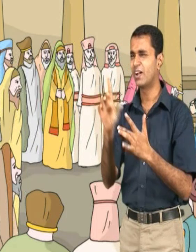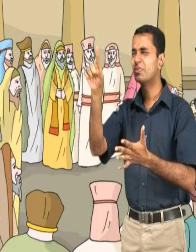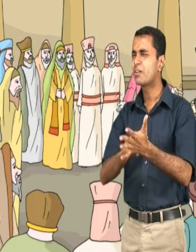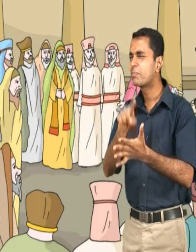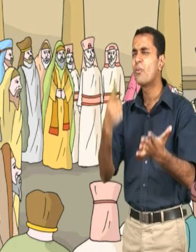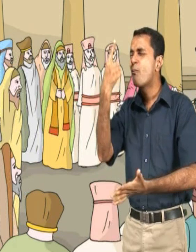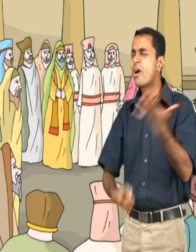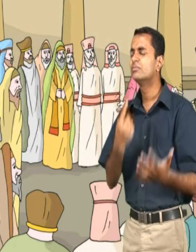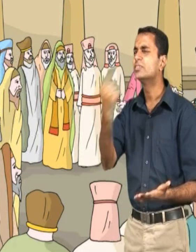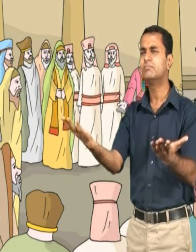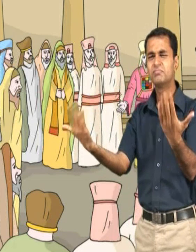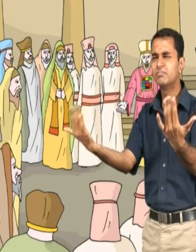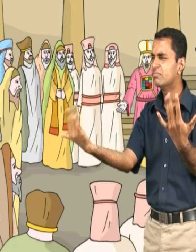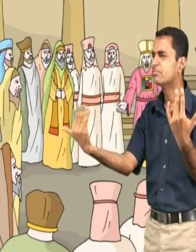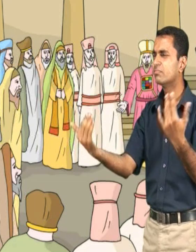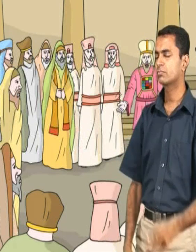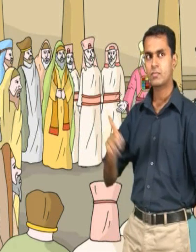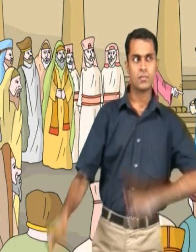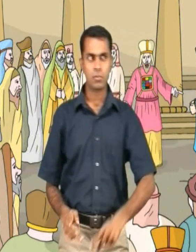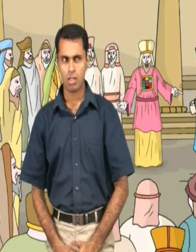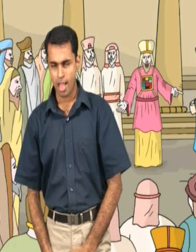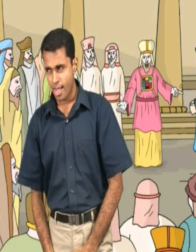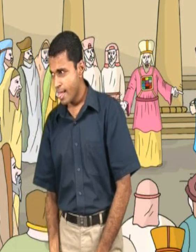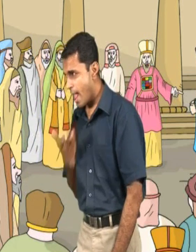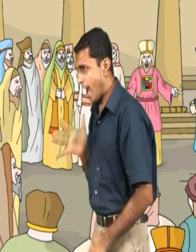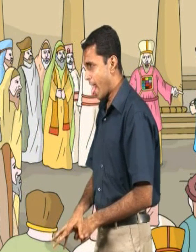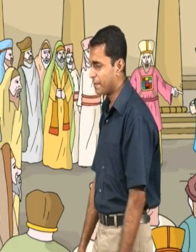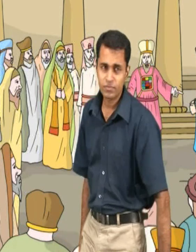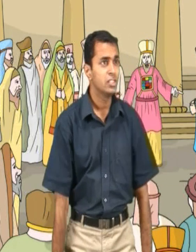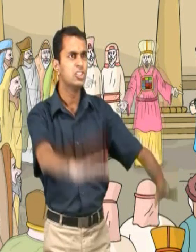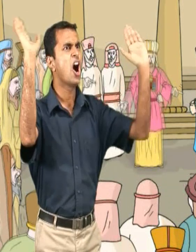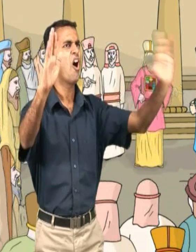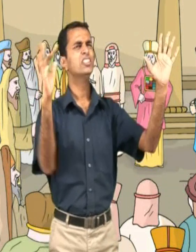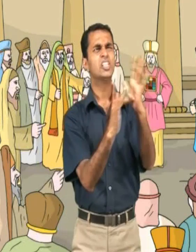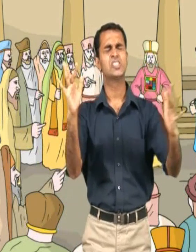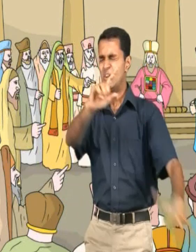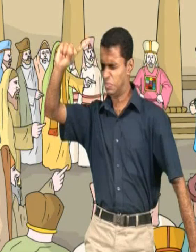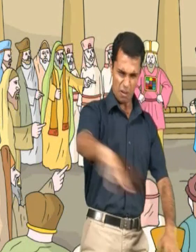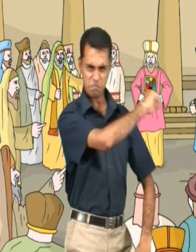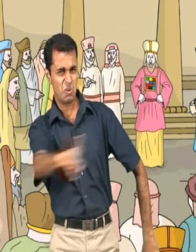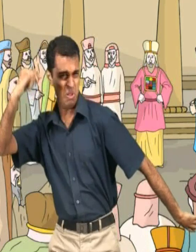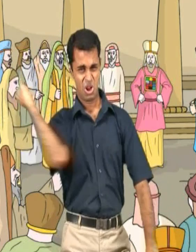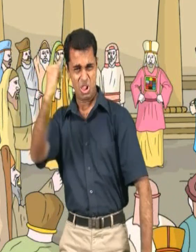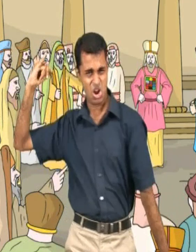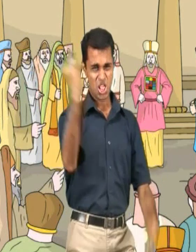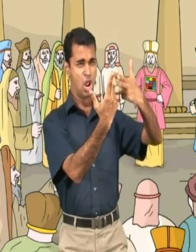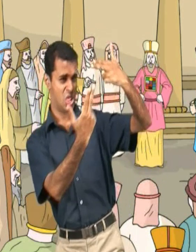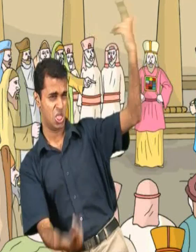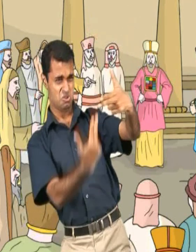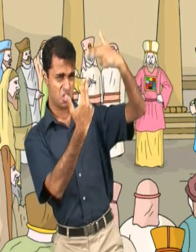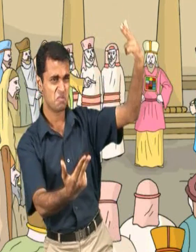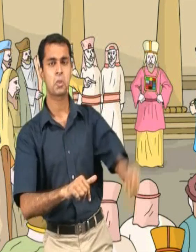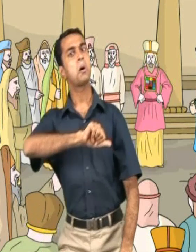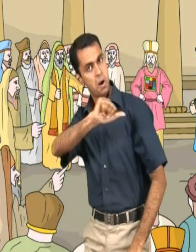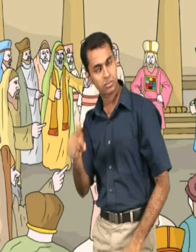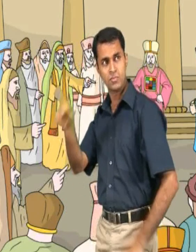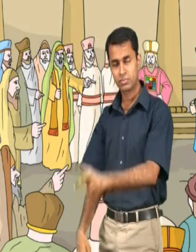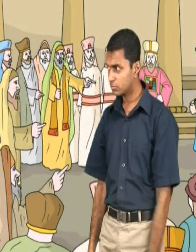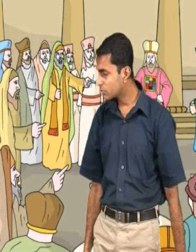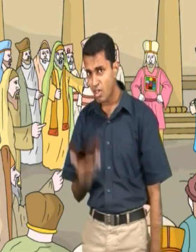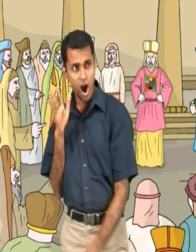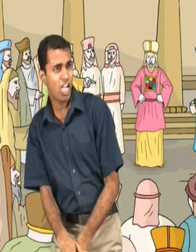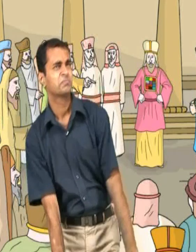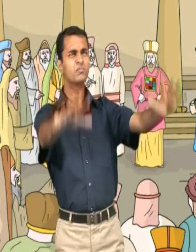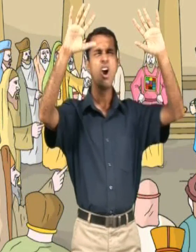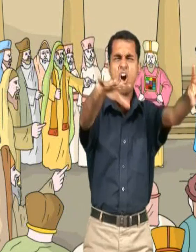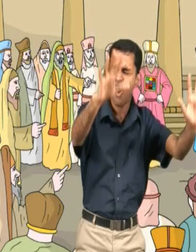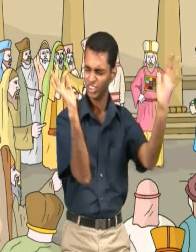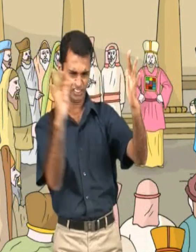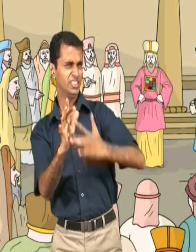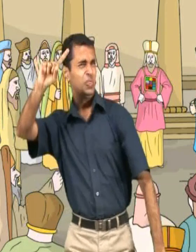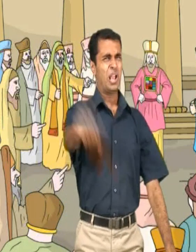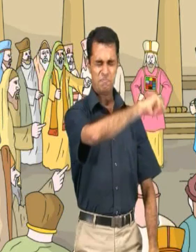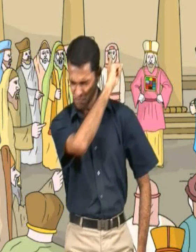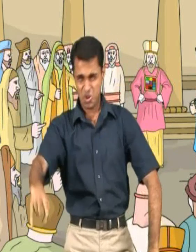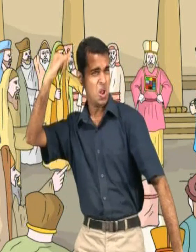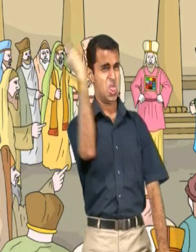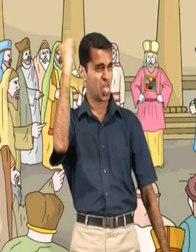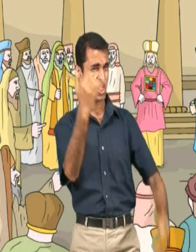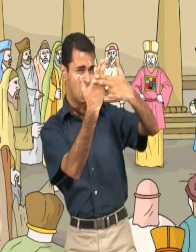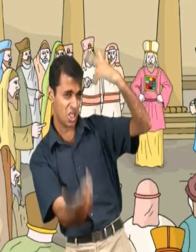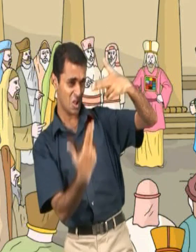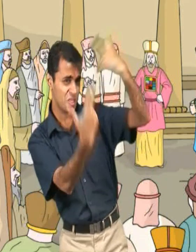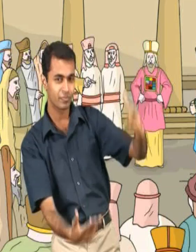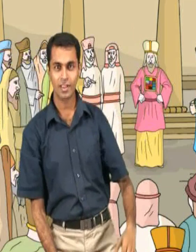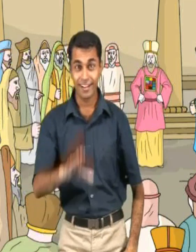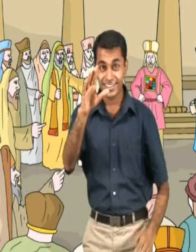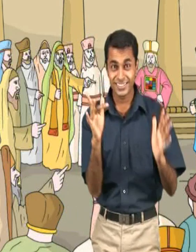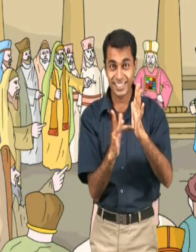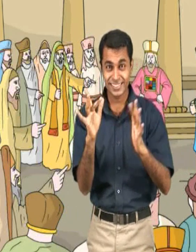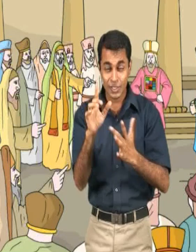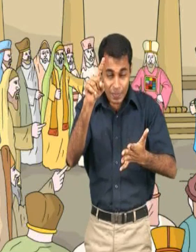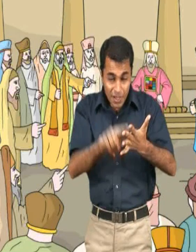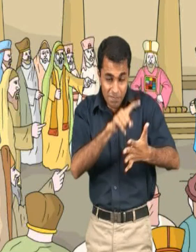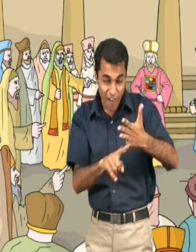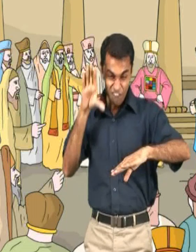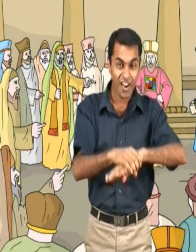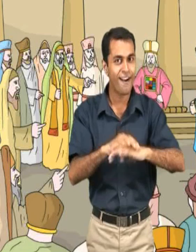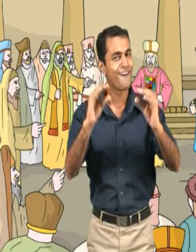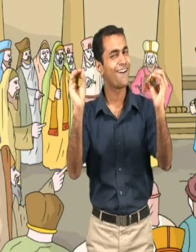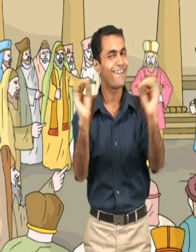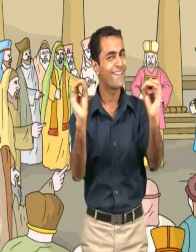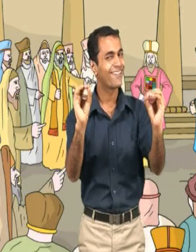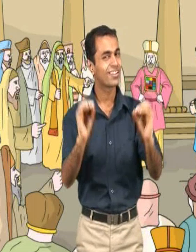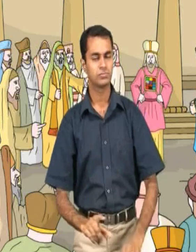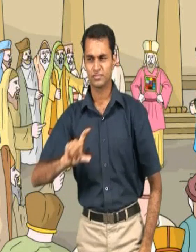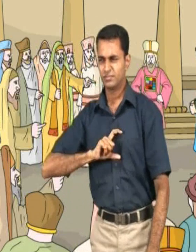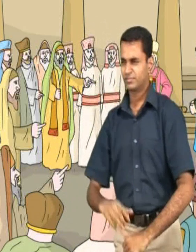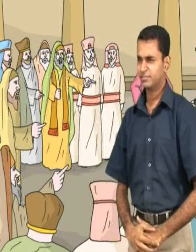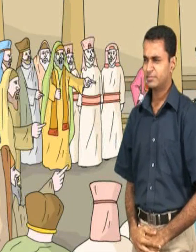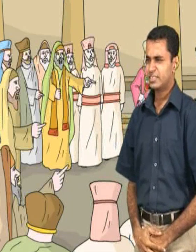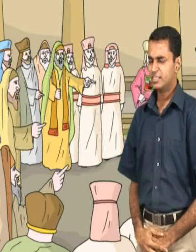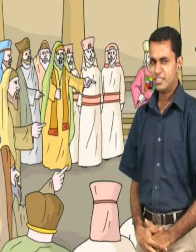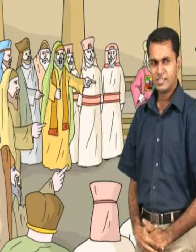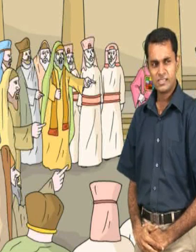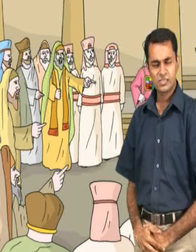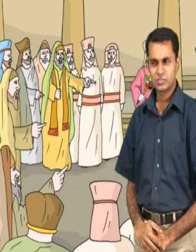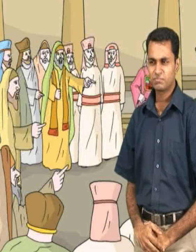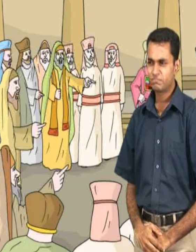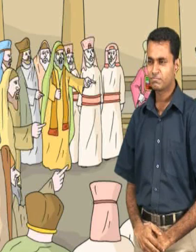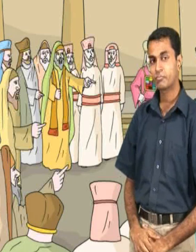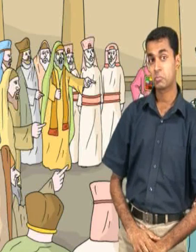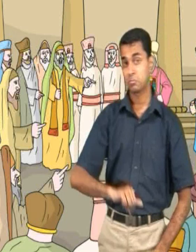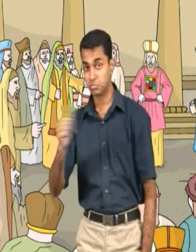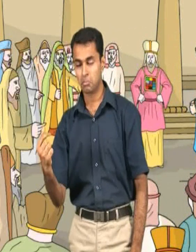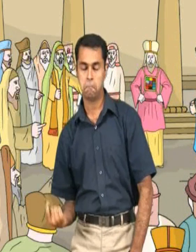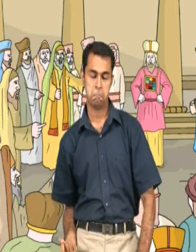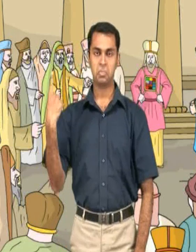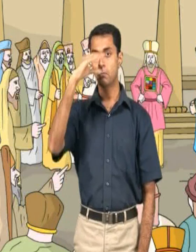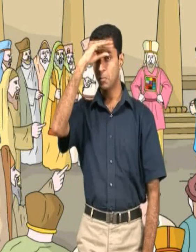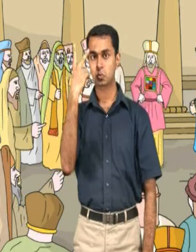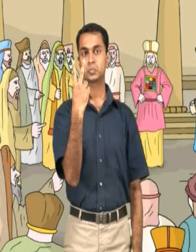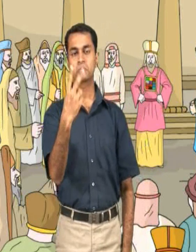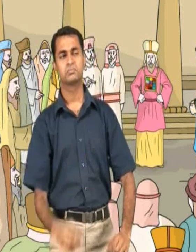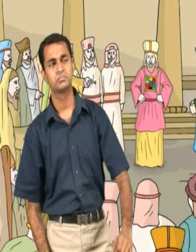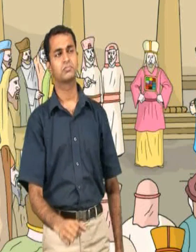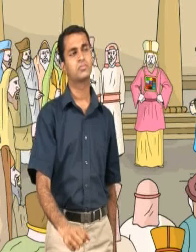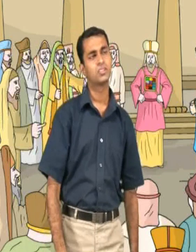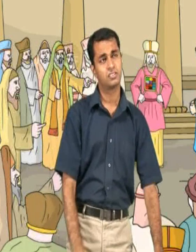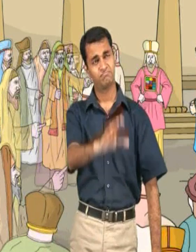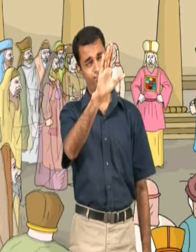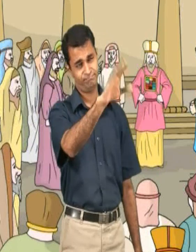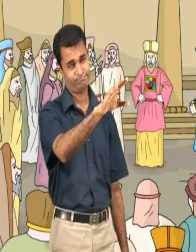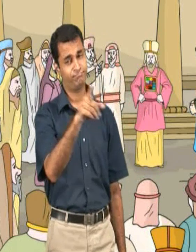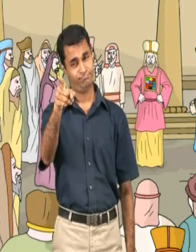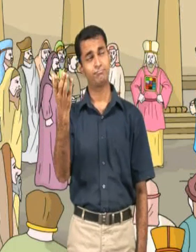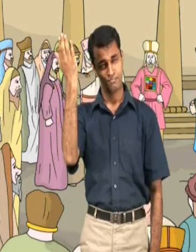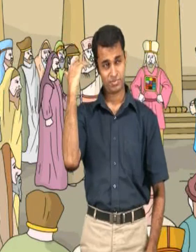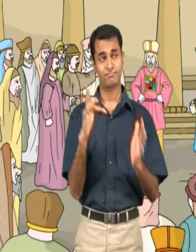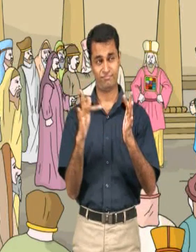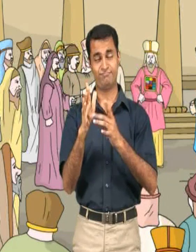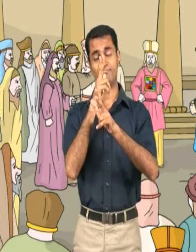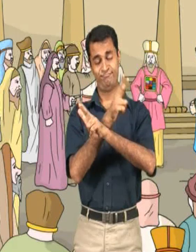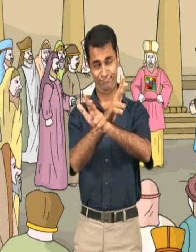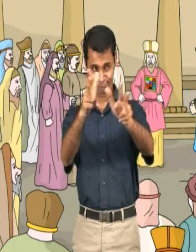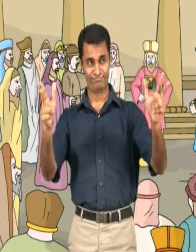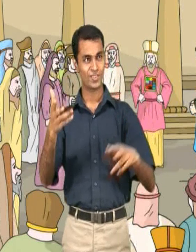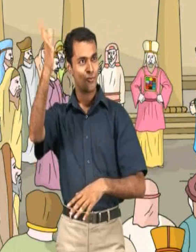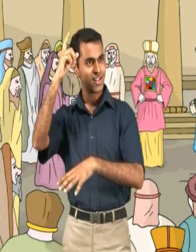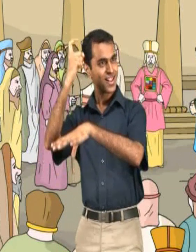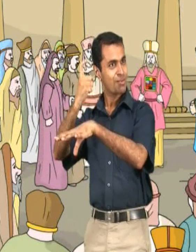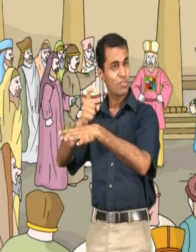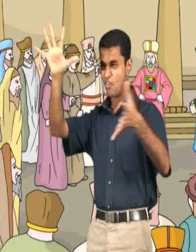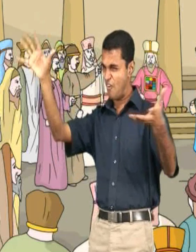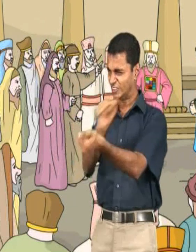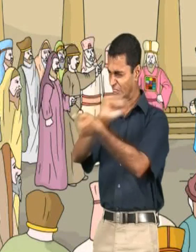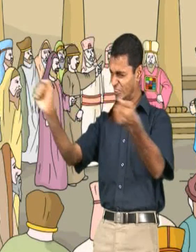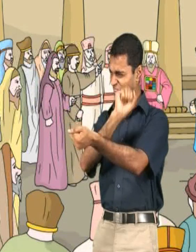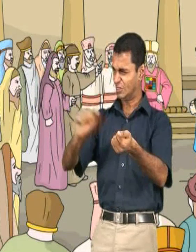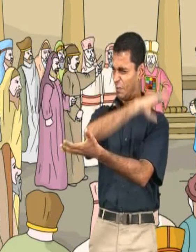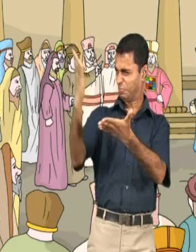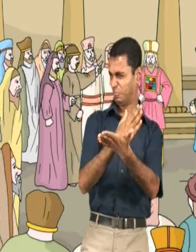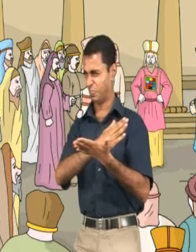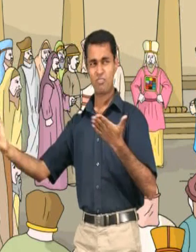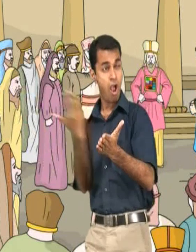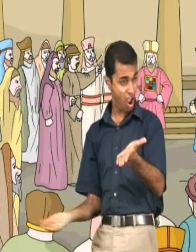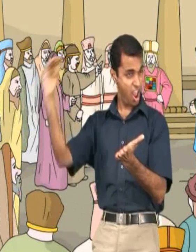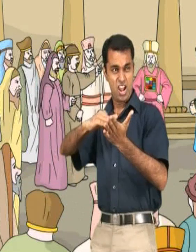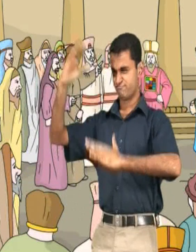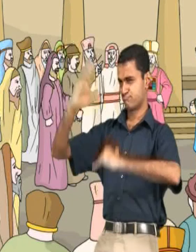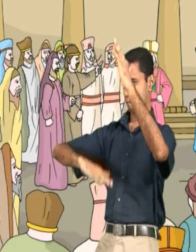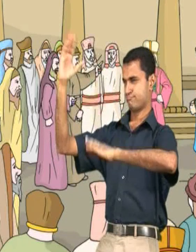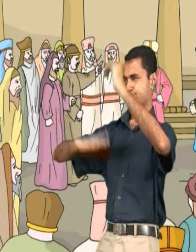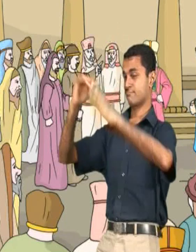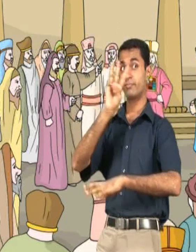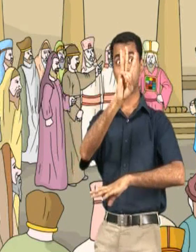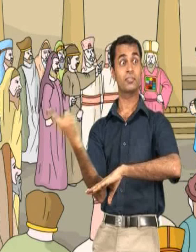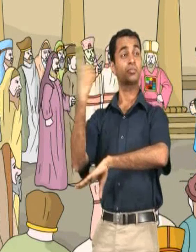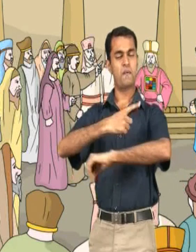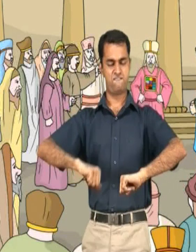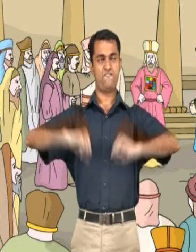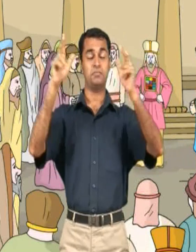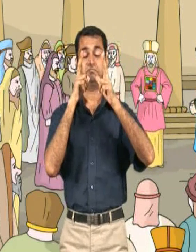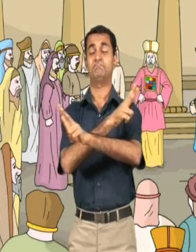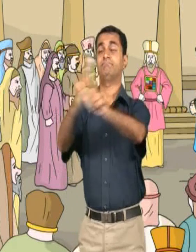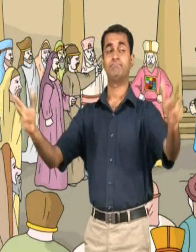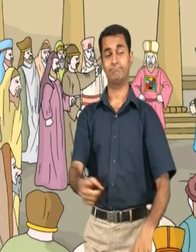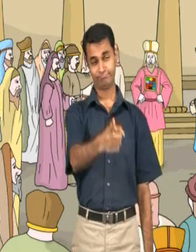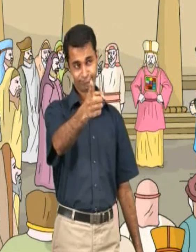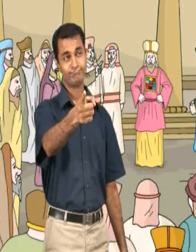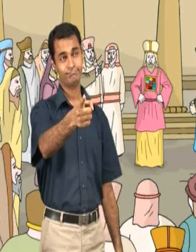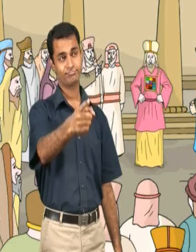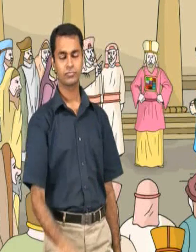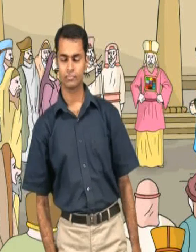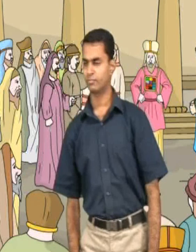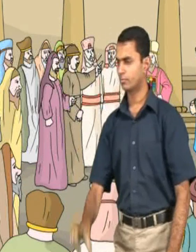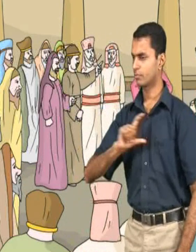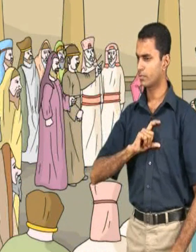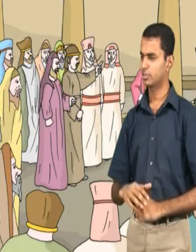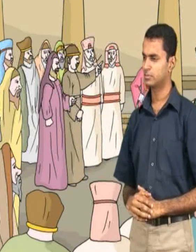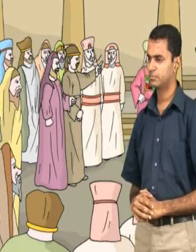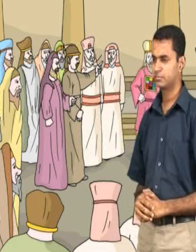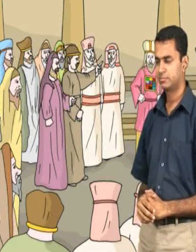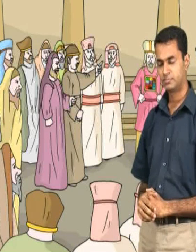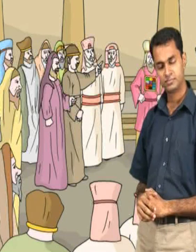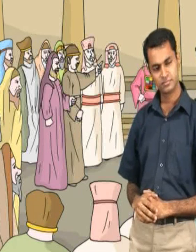Finally two came forward and declared, “This man said, ‘I am able to destroy the temple of God and rebuild it in three days.’” So the high priest stood up and asked Him, “Have You no answer?